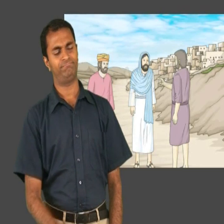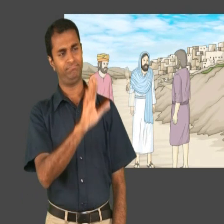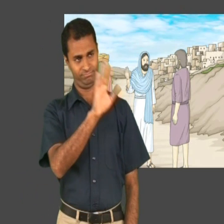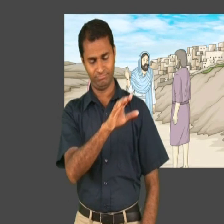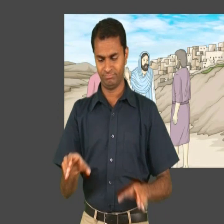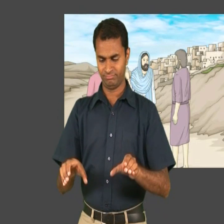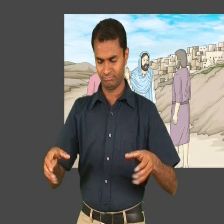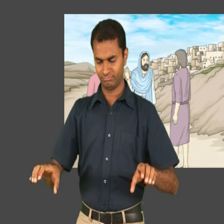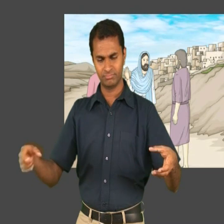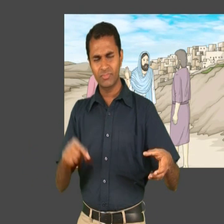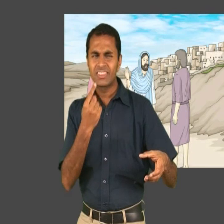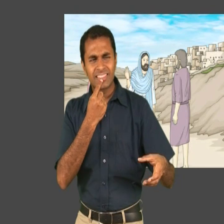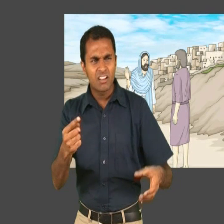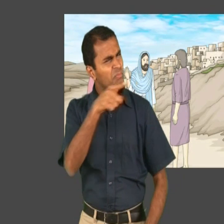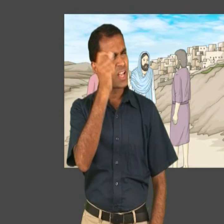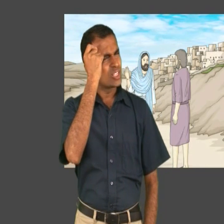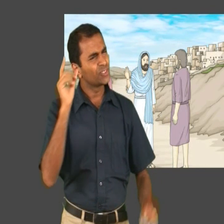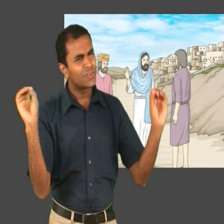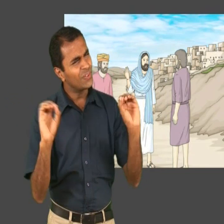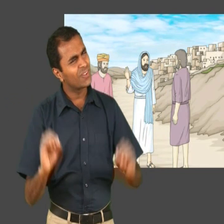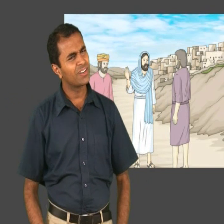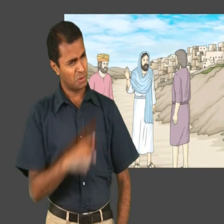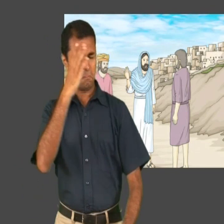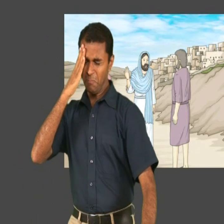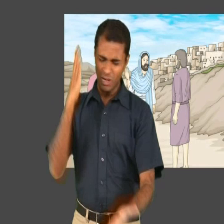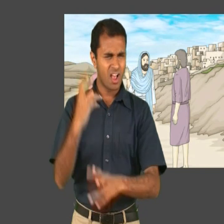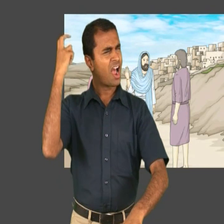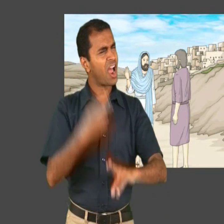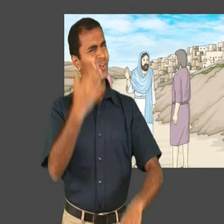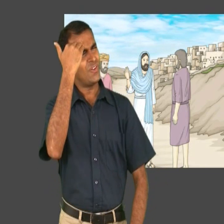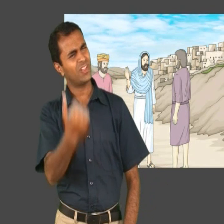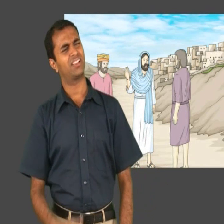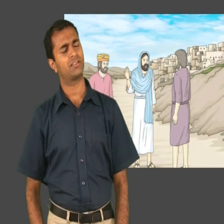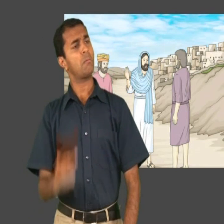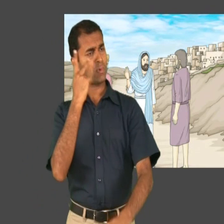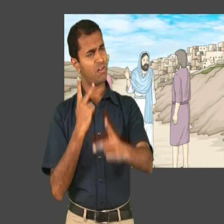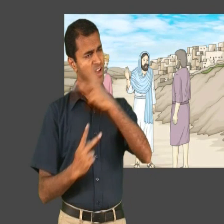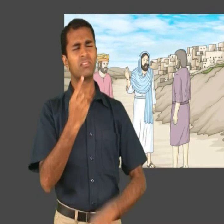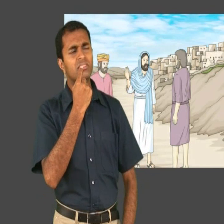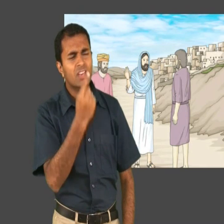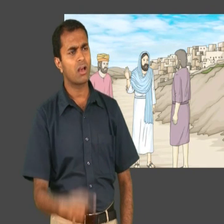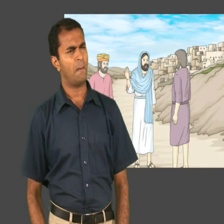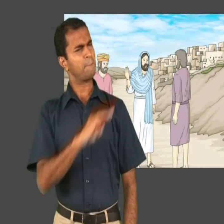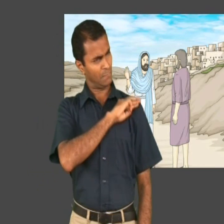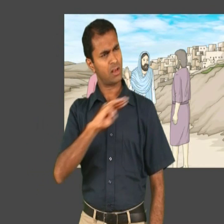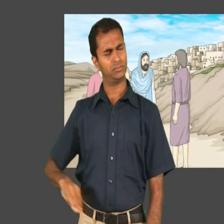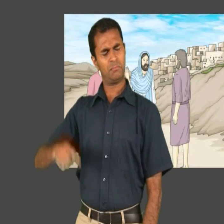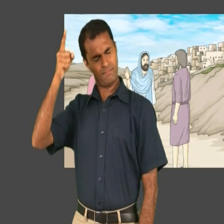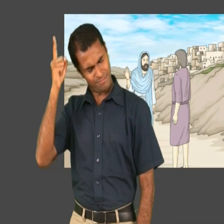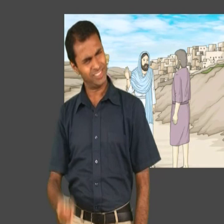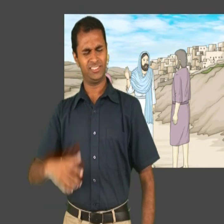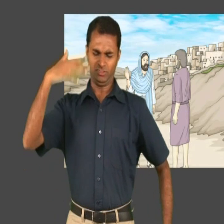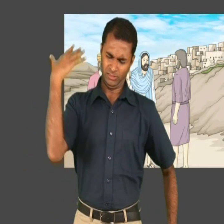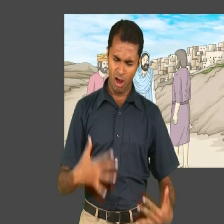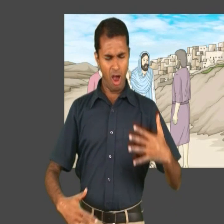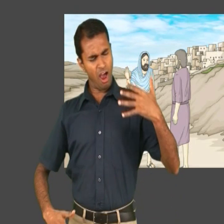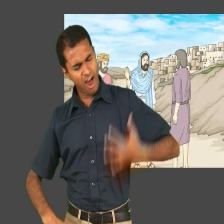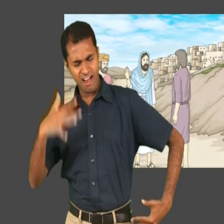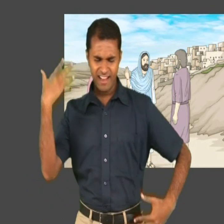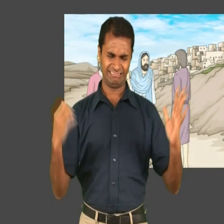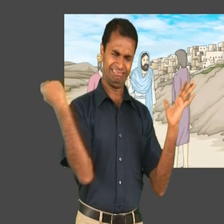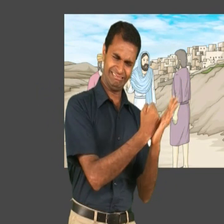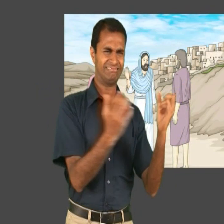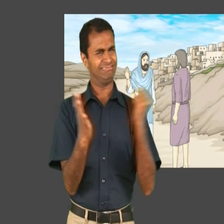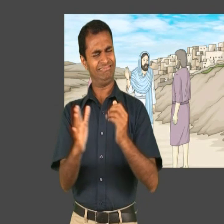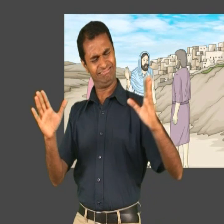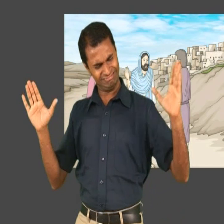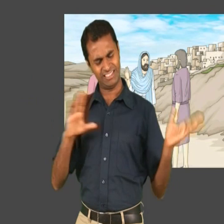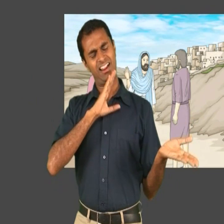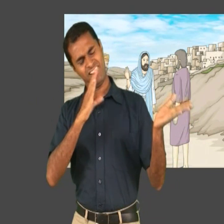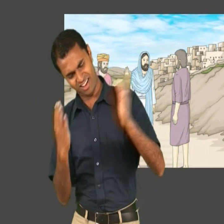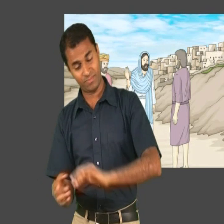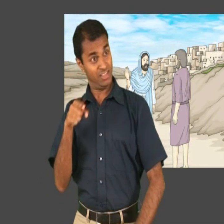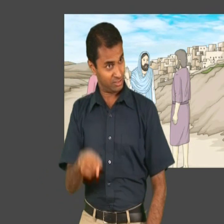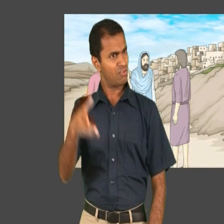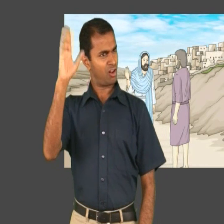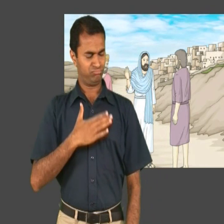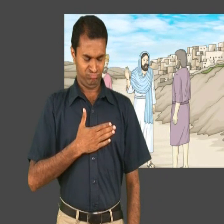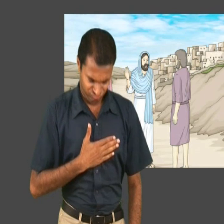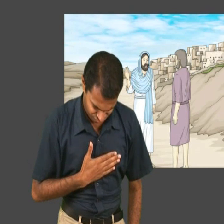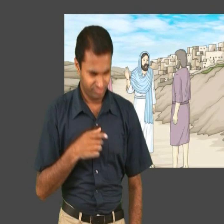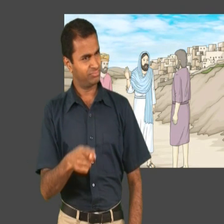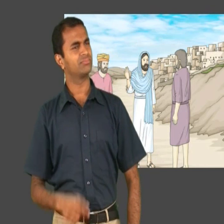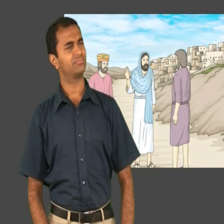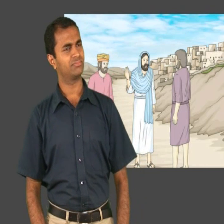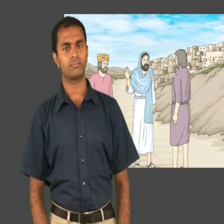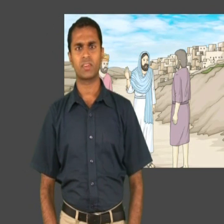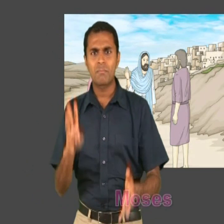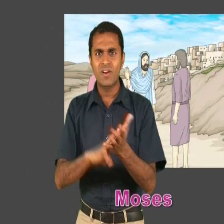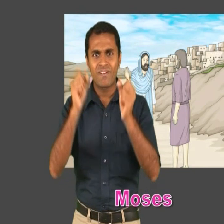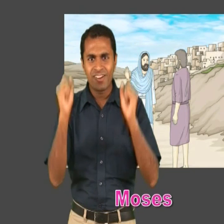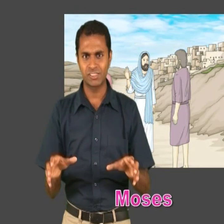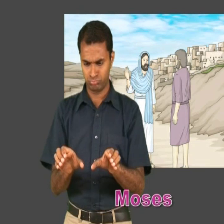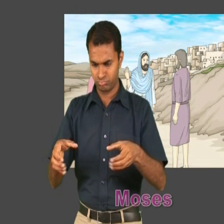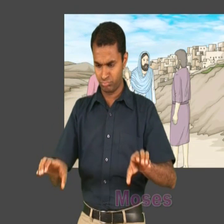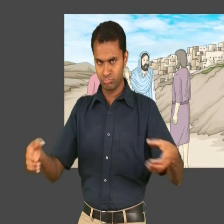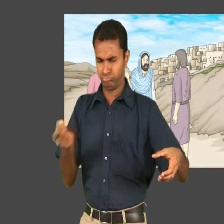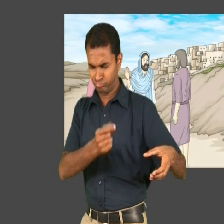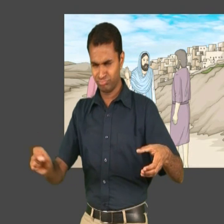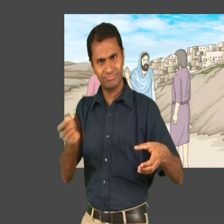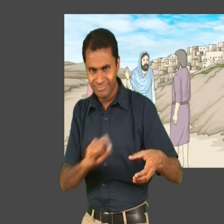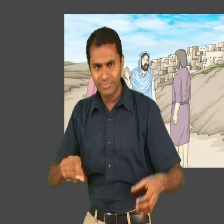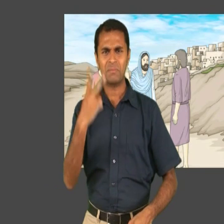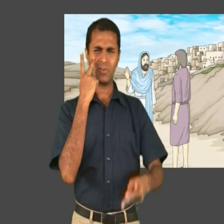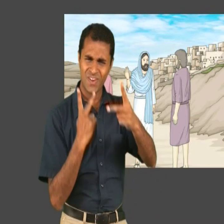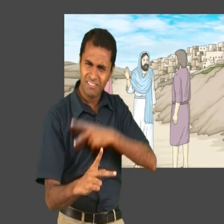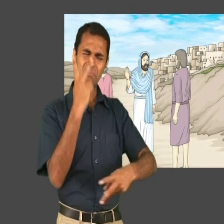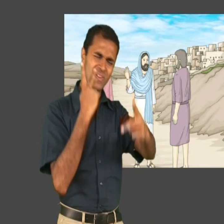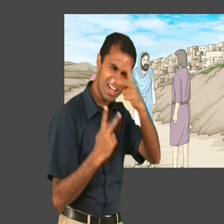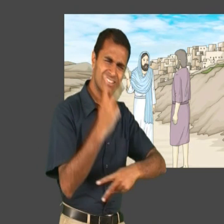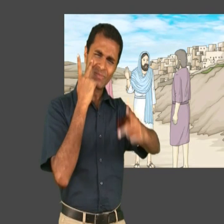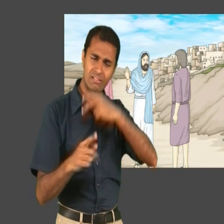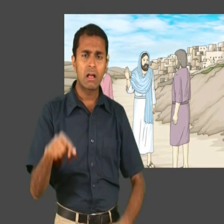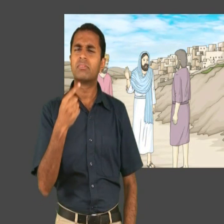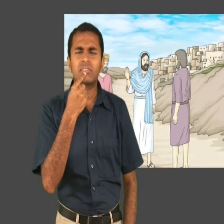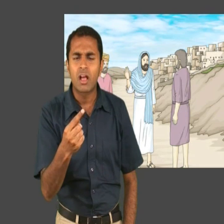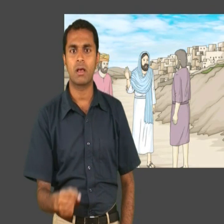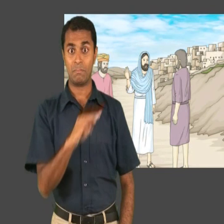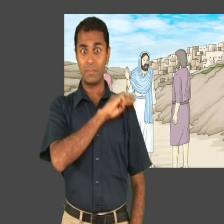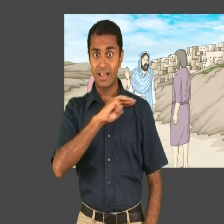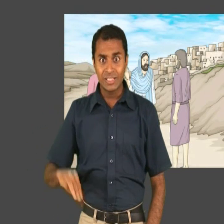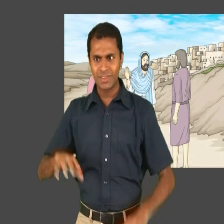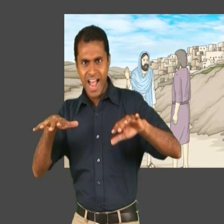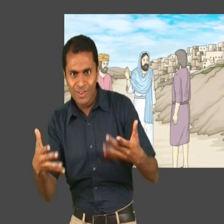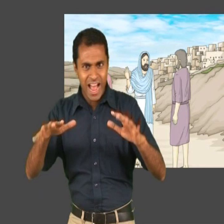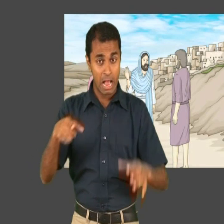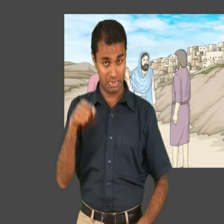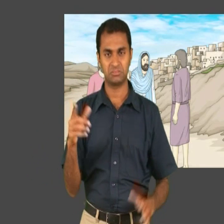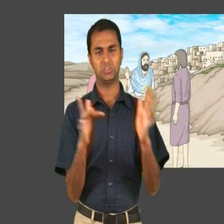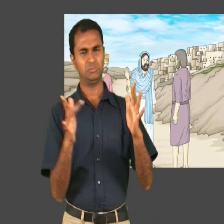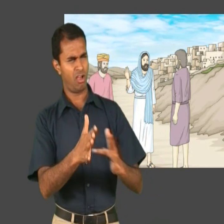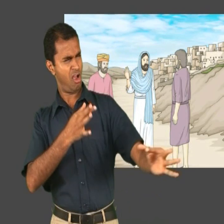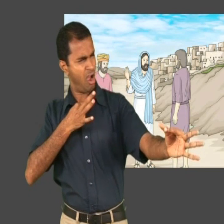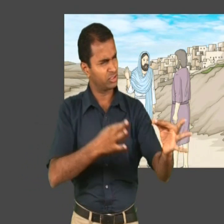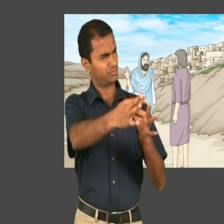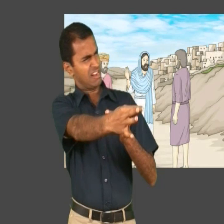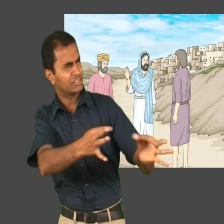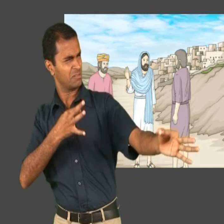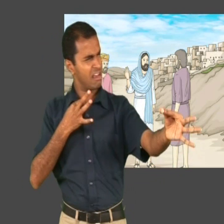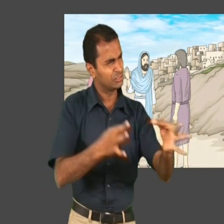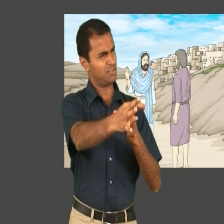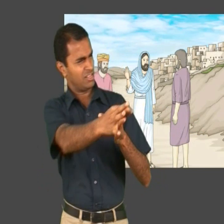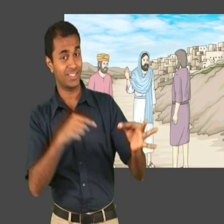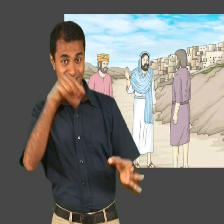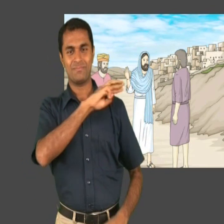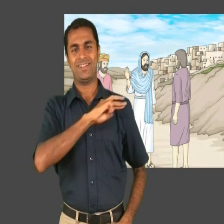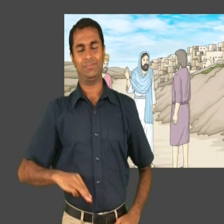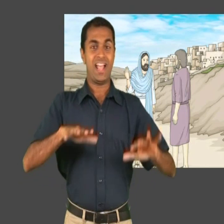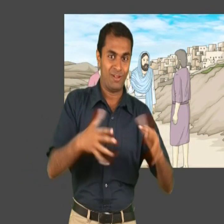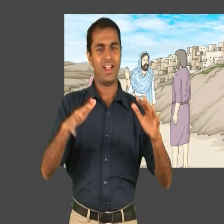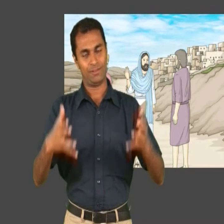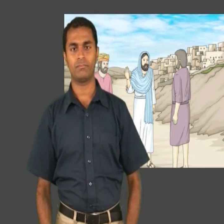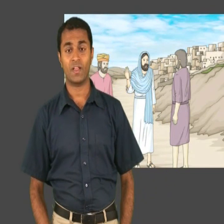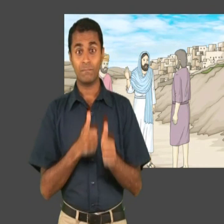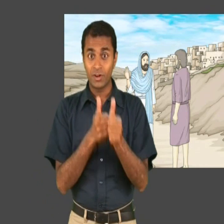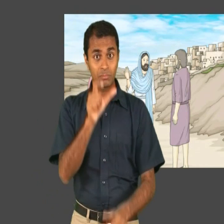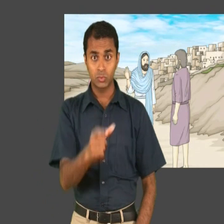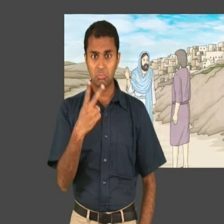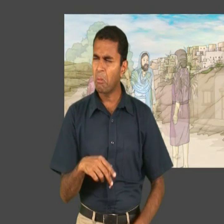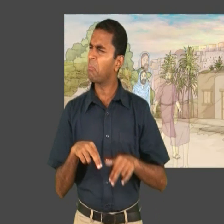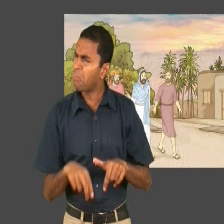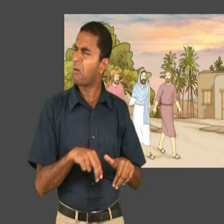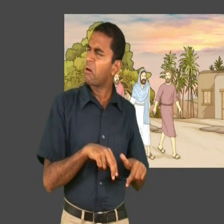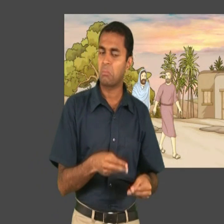Was it not necessary for the Christ to suffer these things and then to enter His glory?” And beginning with Moses and all the Prophets, He explained to them what was written in all the Scriptures about Himself.